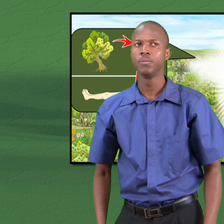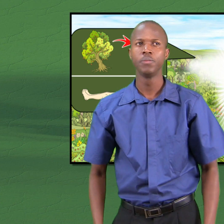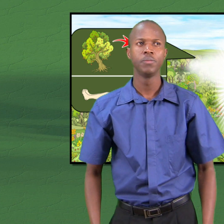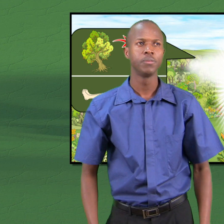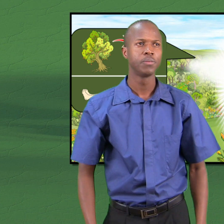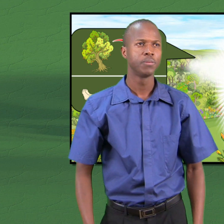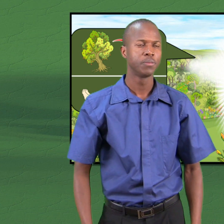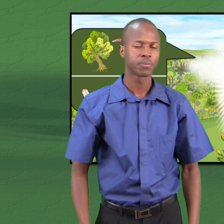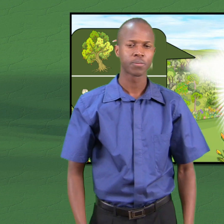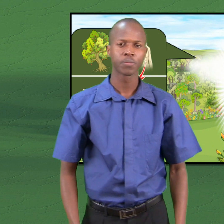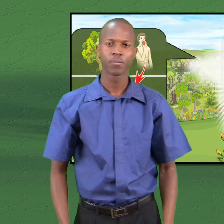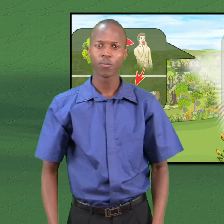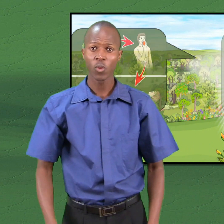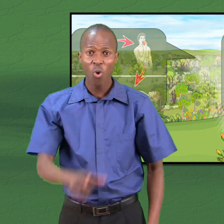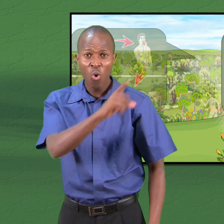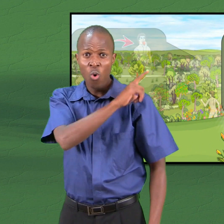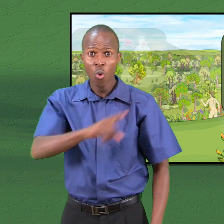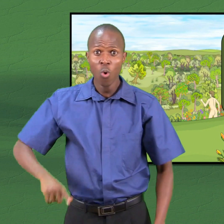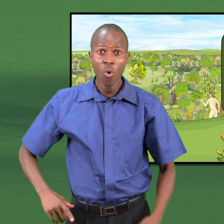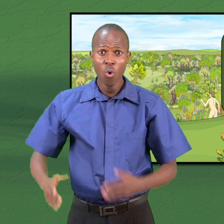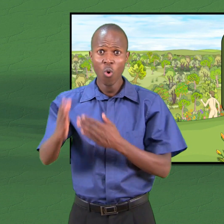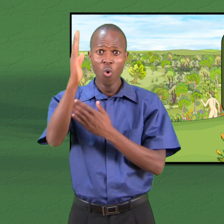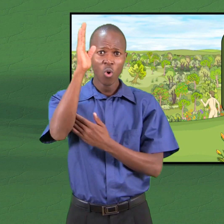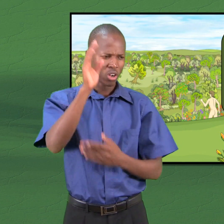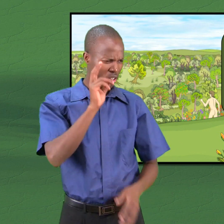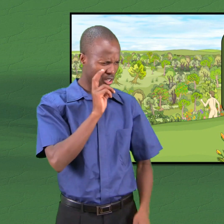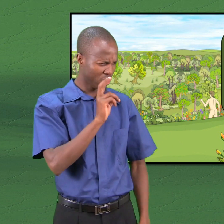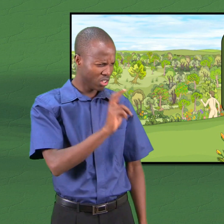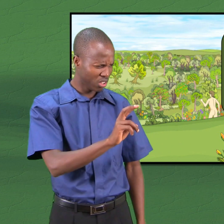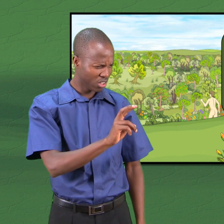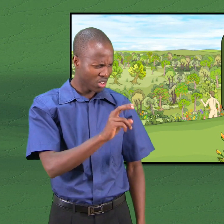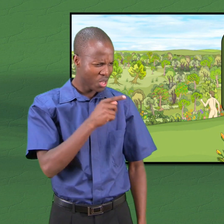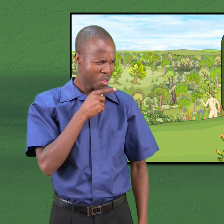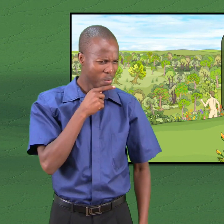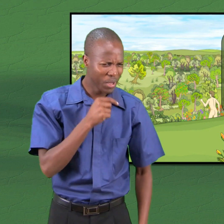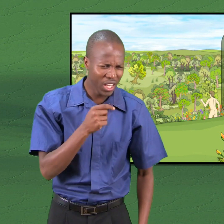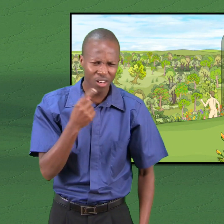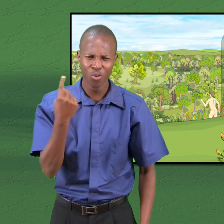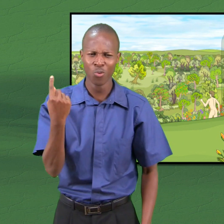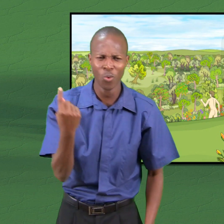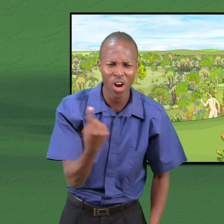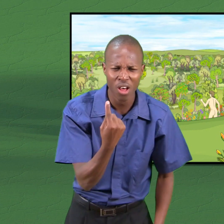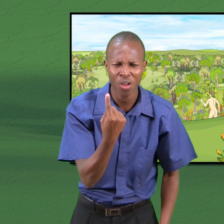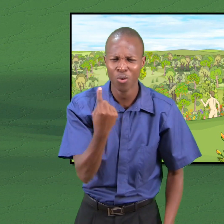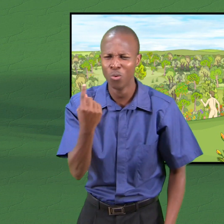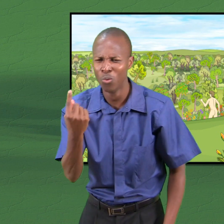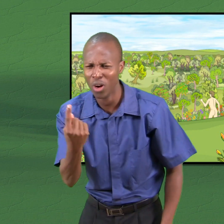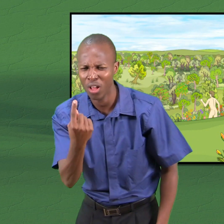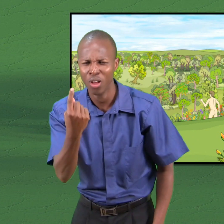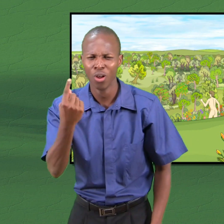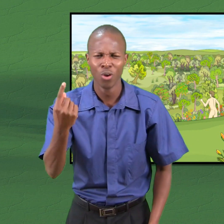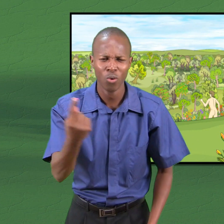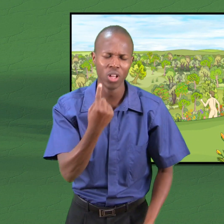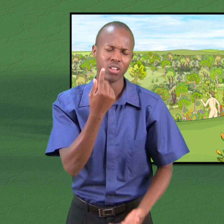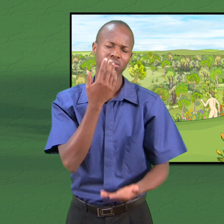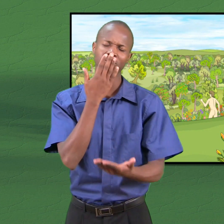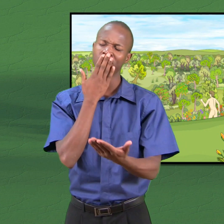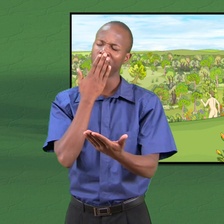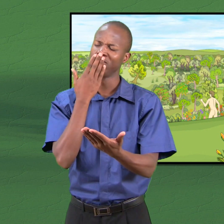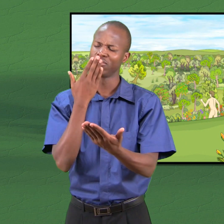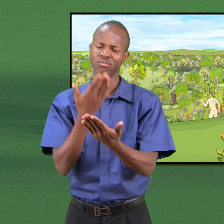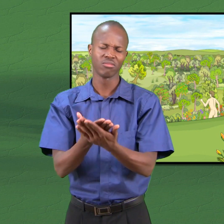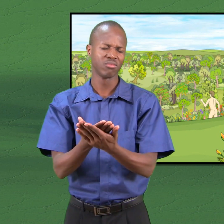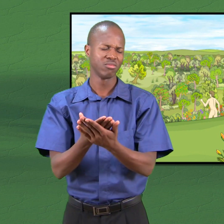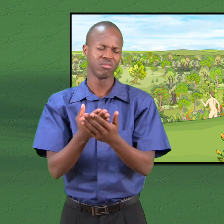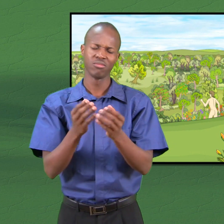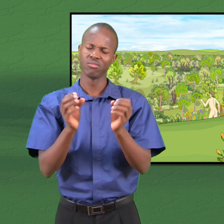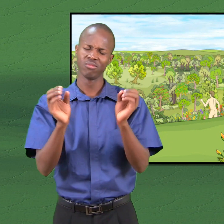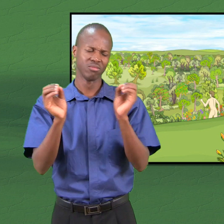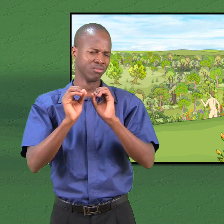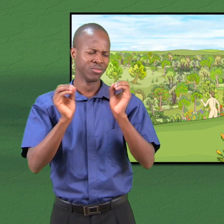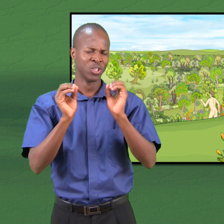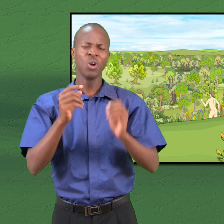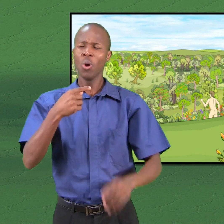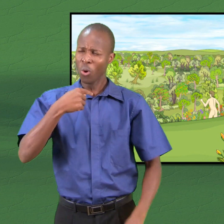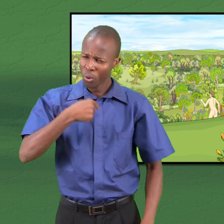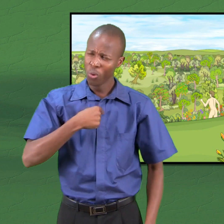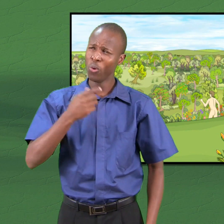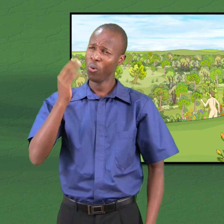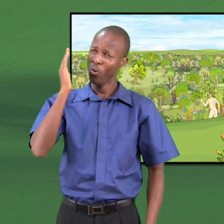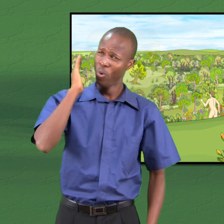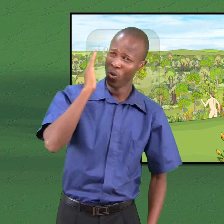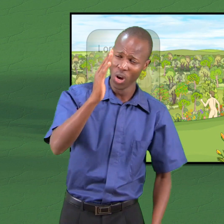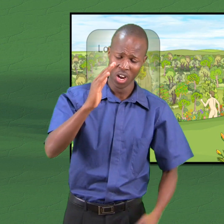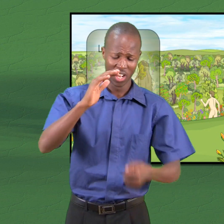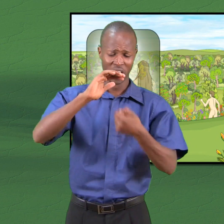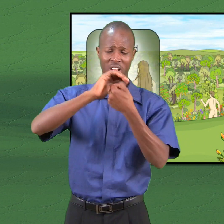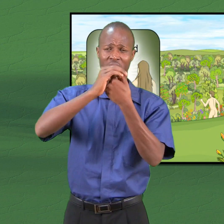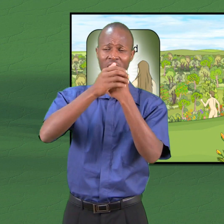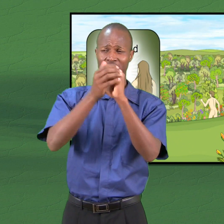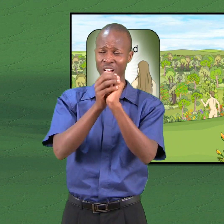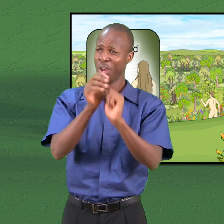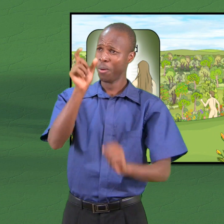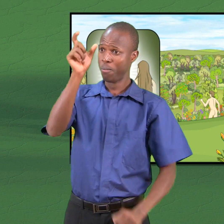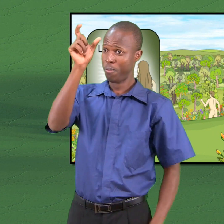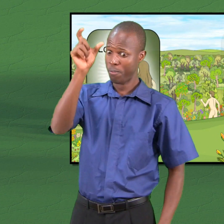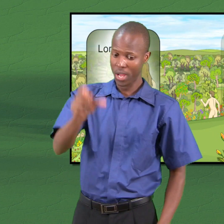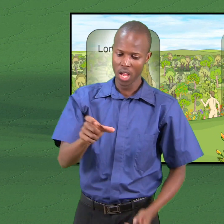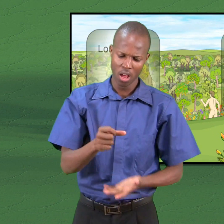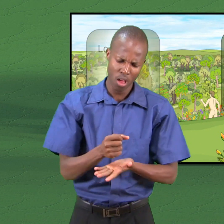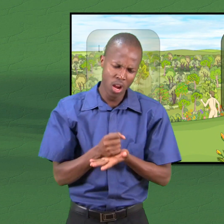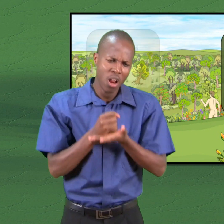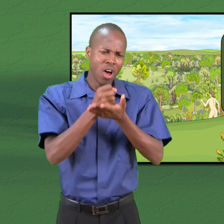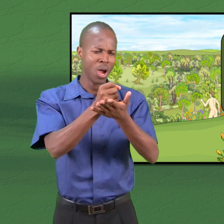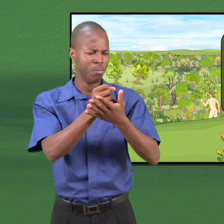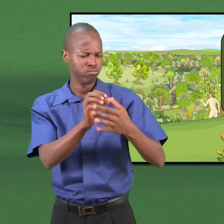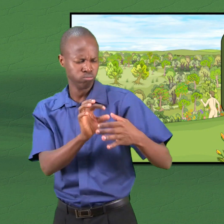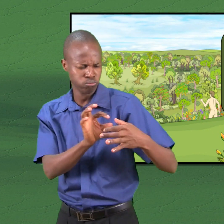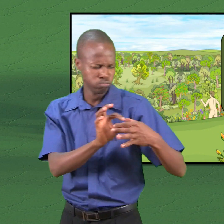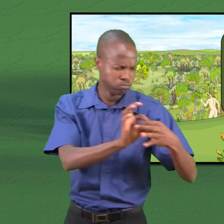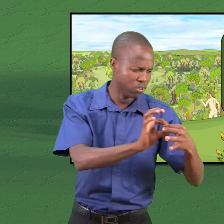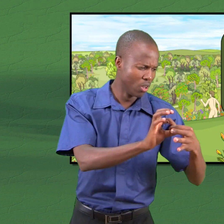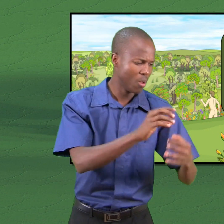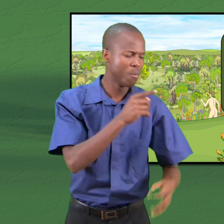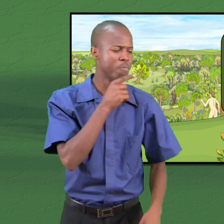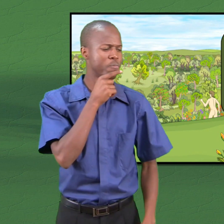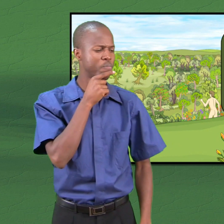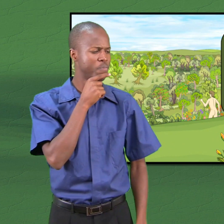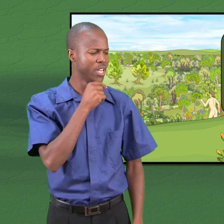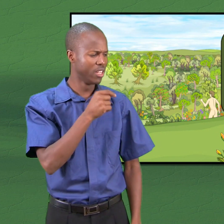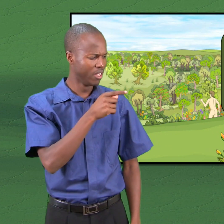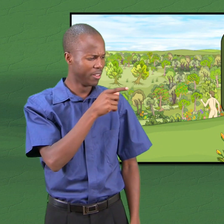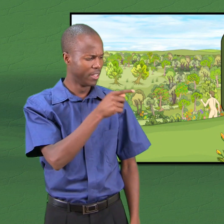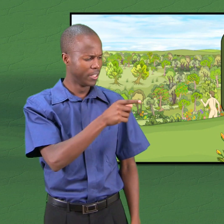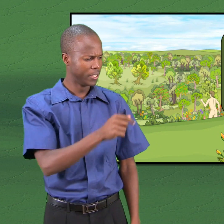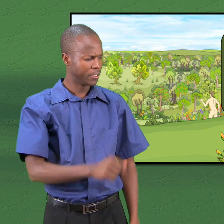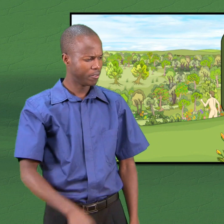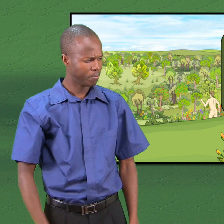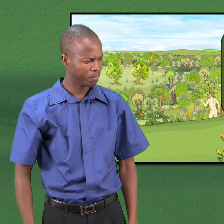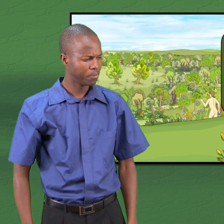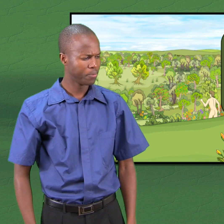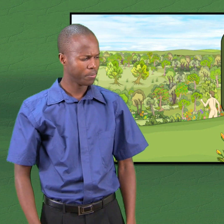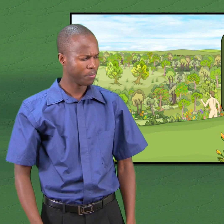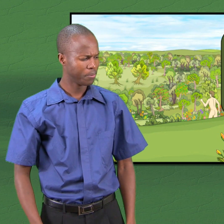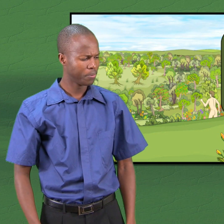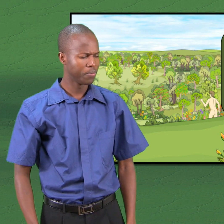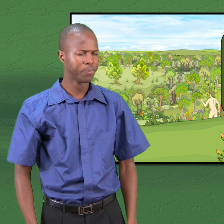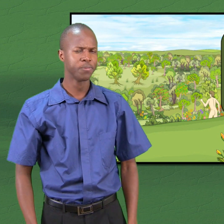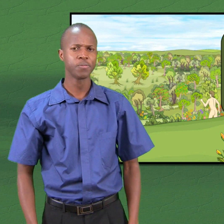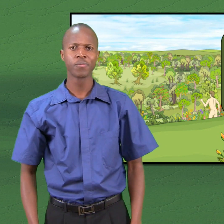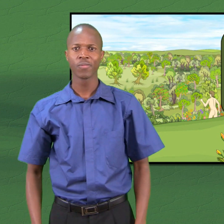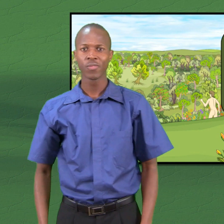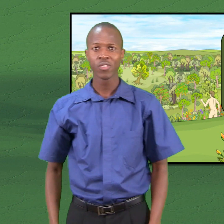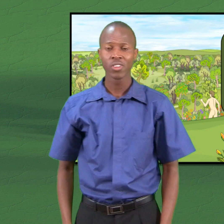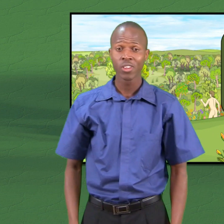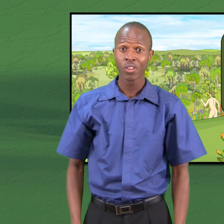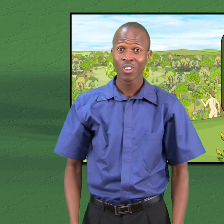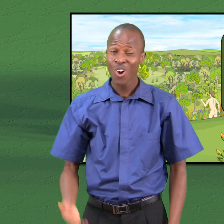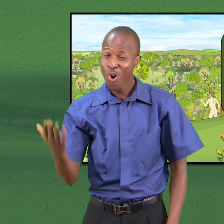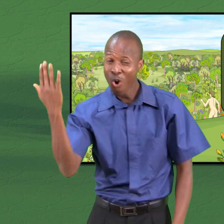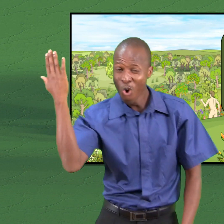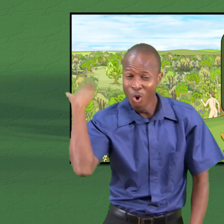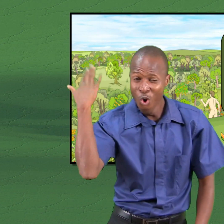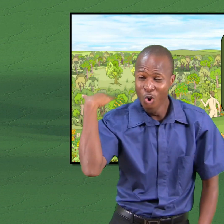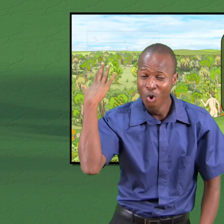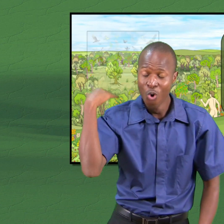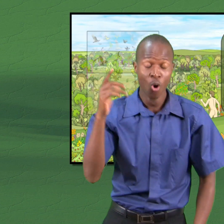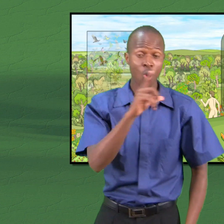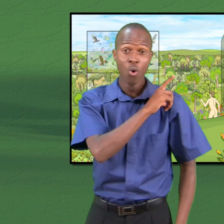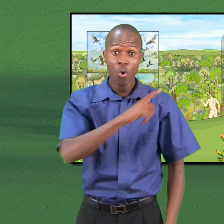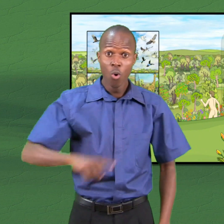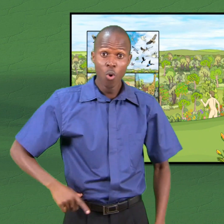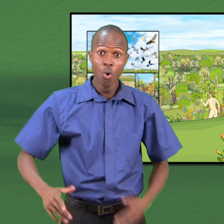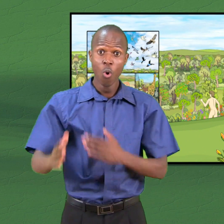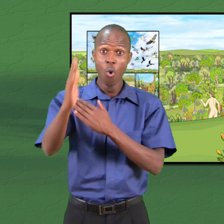The LORD God also said, “It is not good for the man to be alone. I will make for him a suitable helper.”